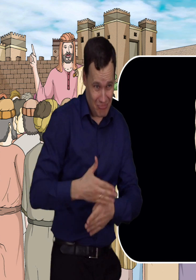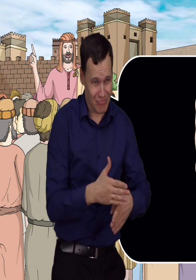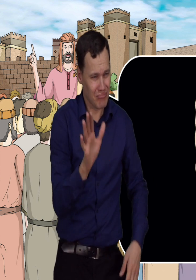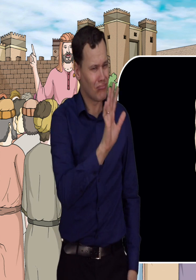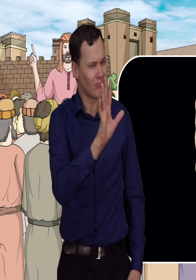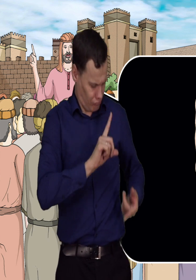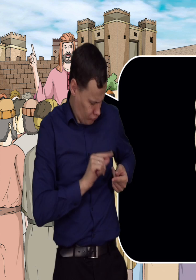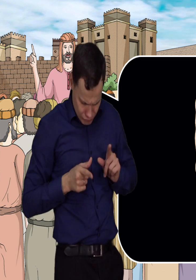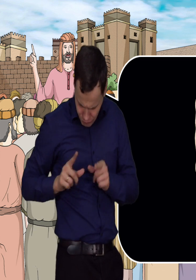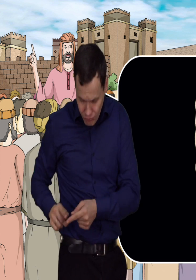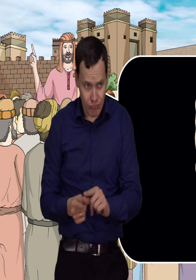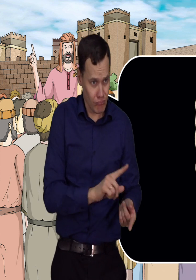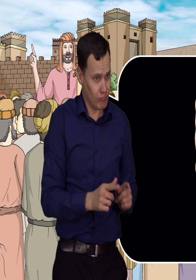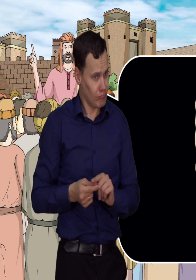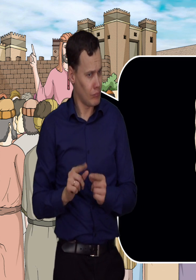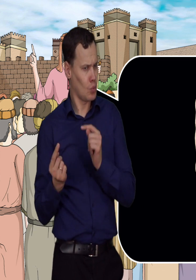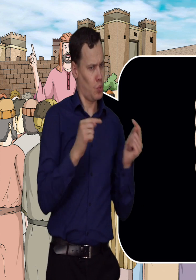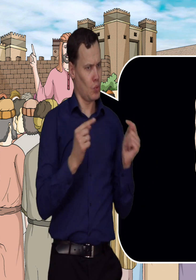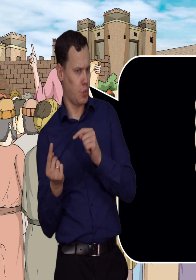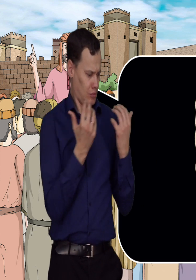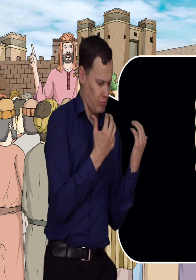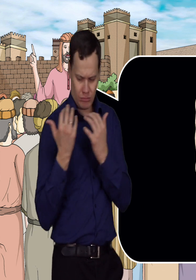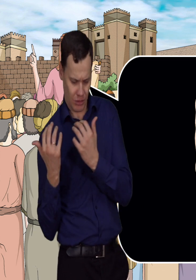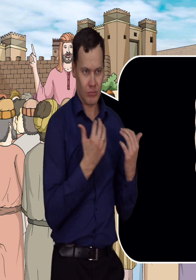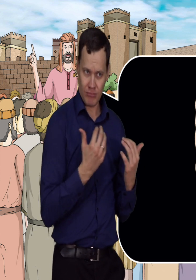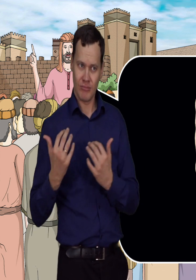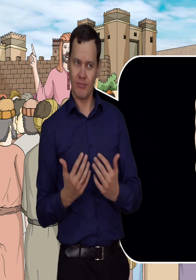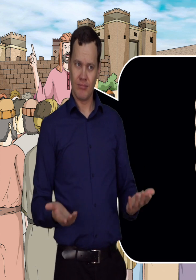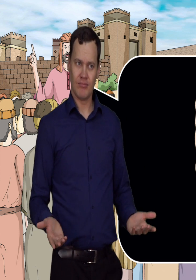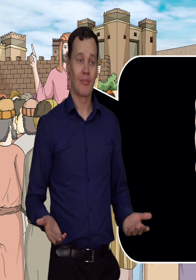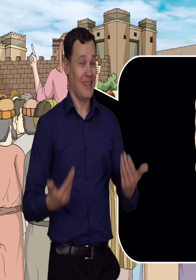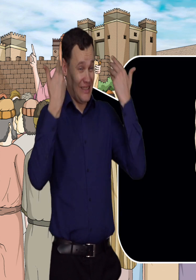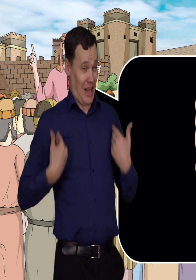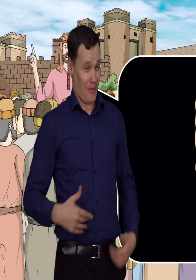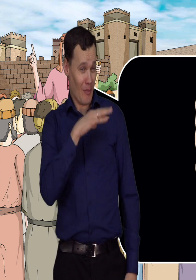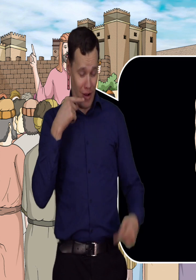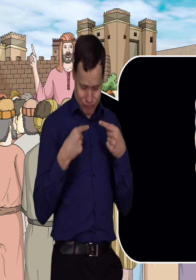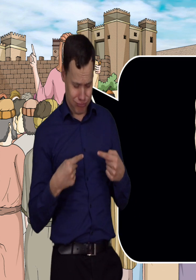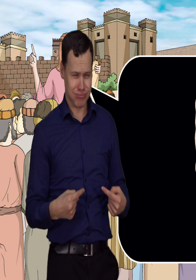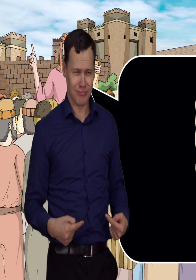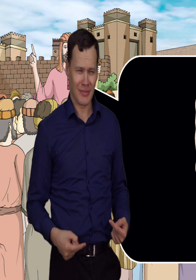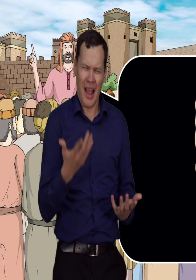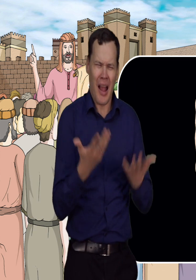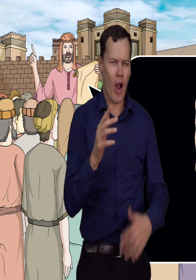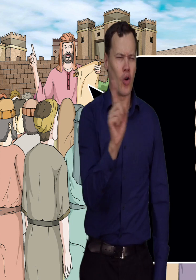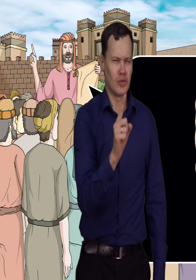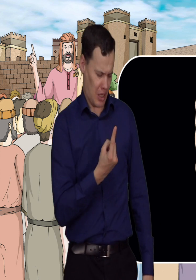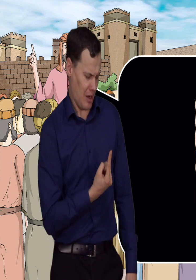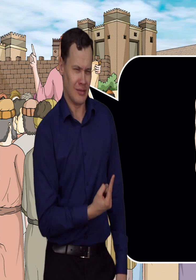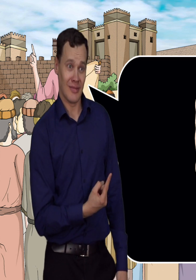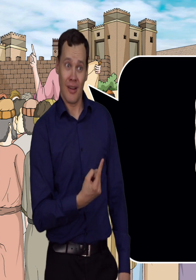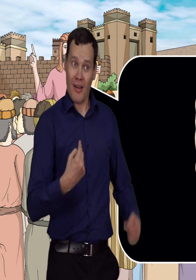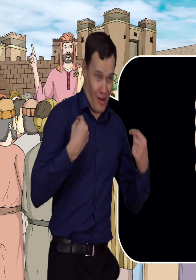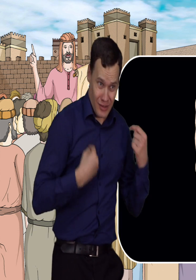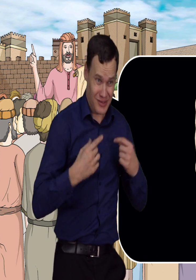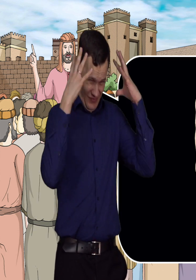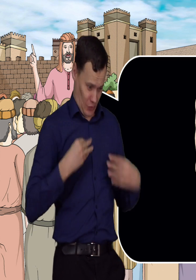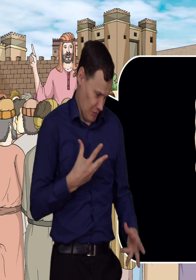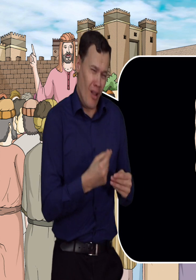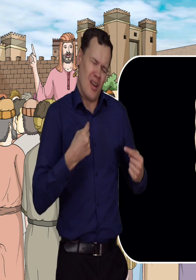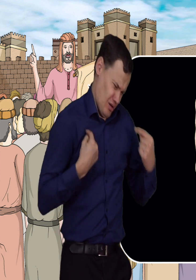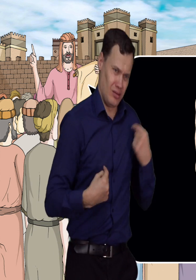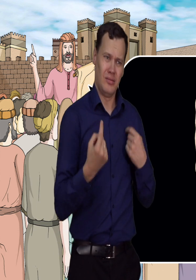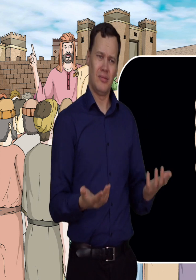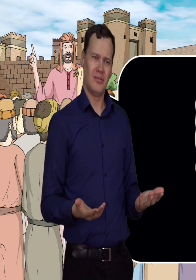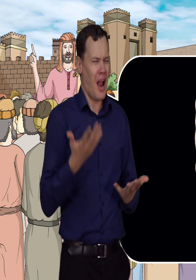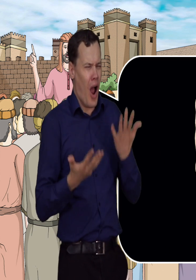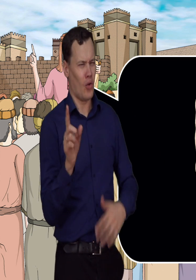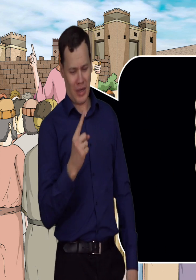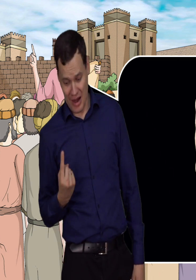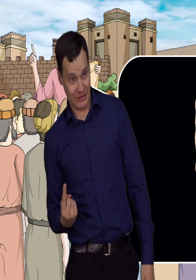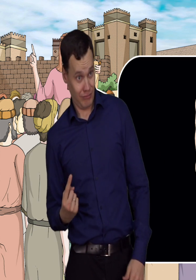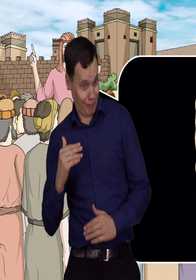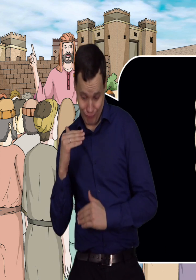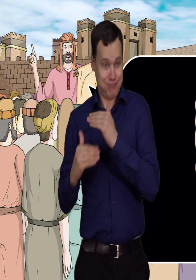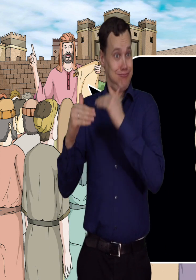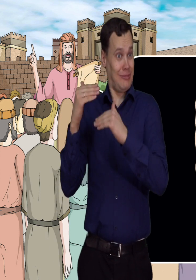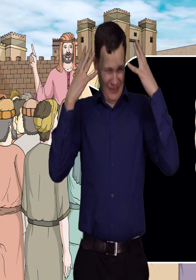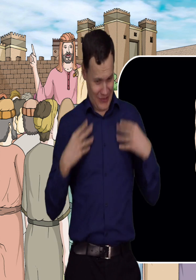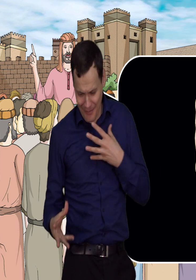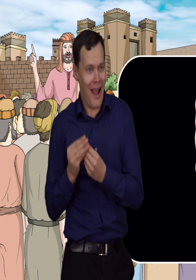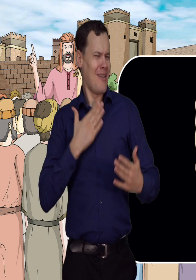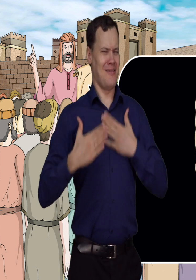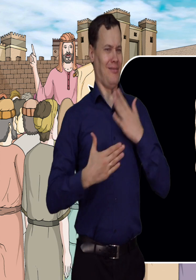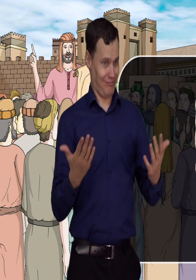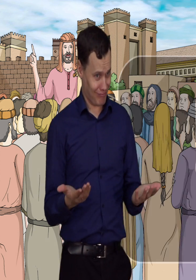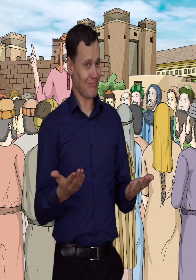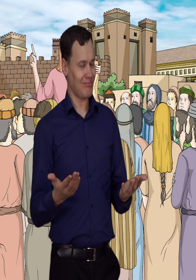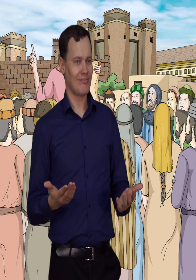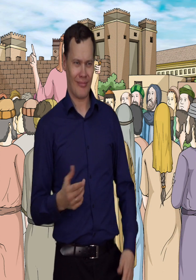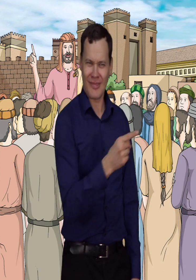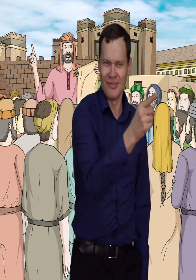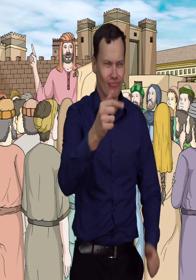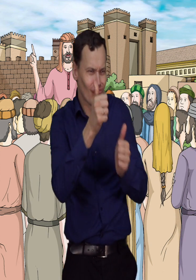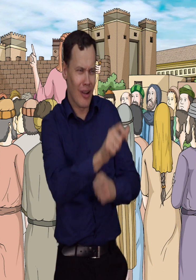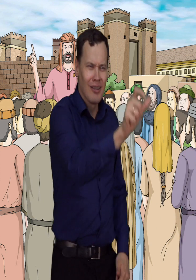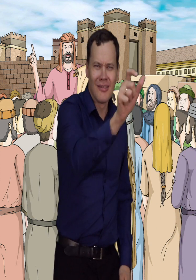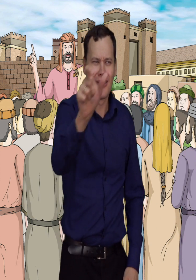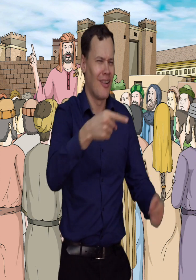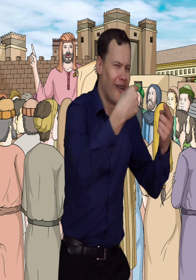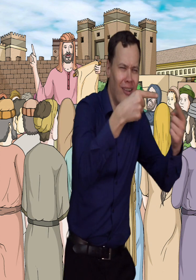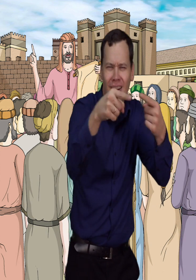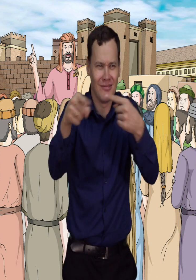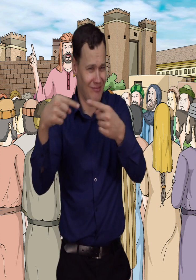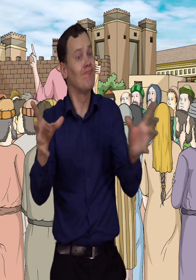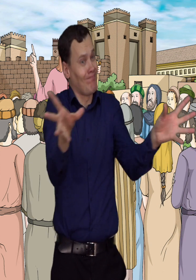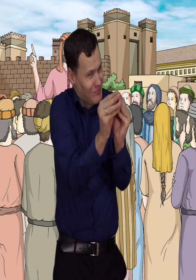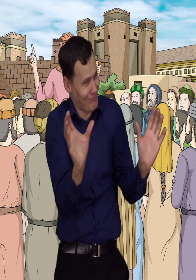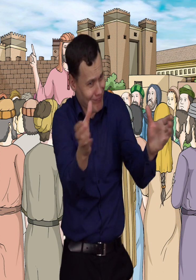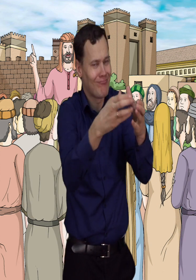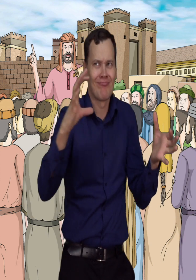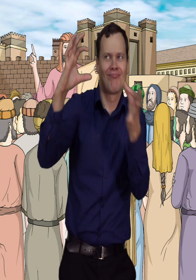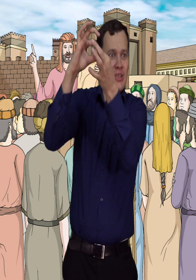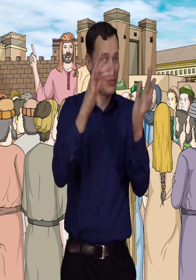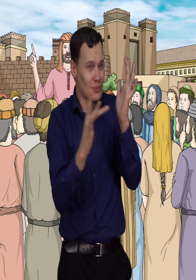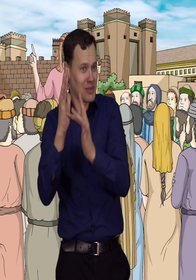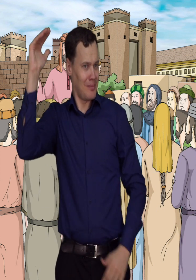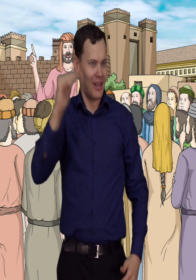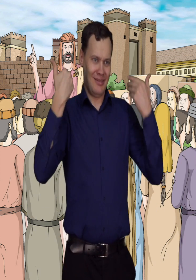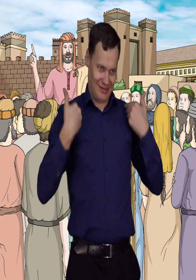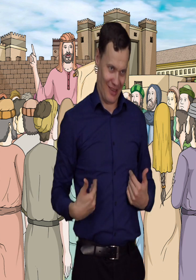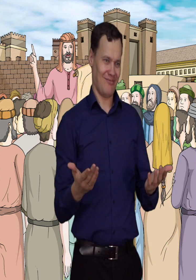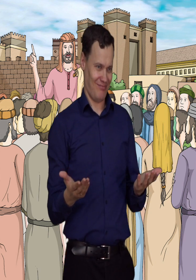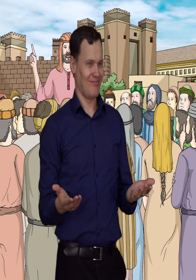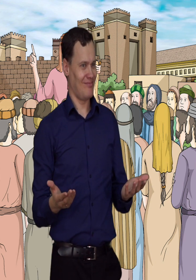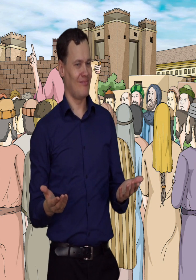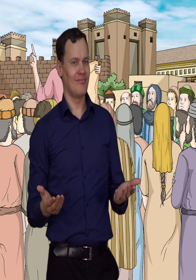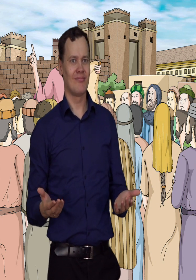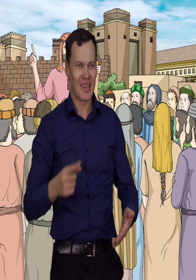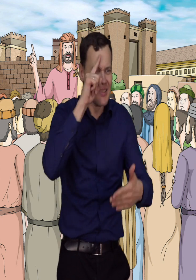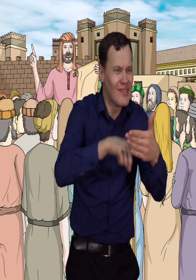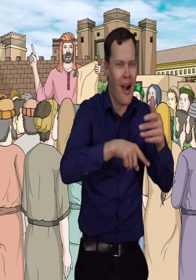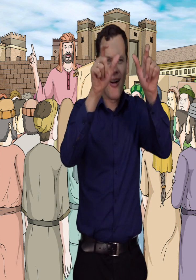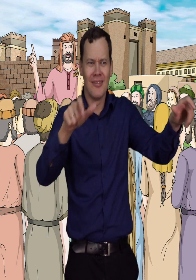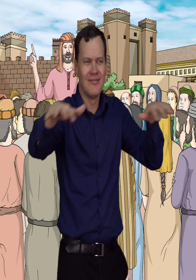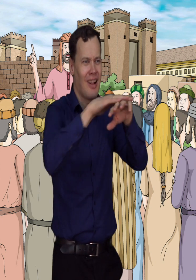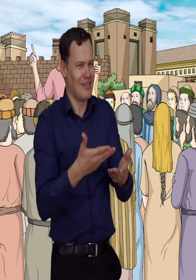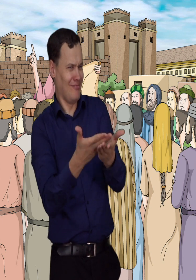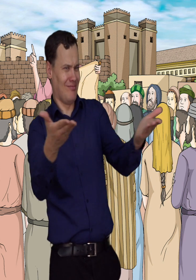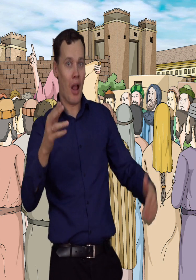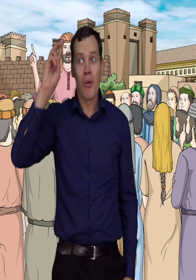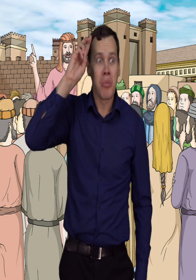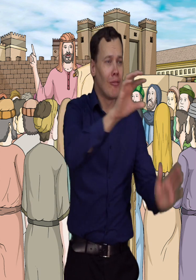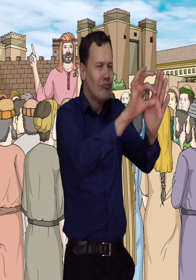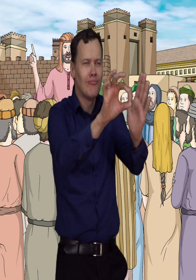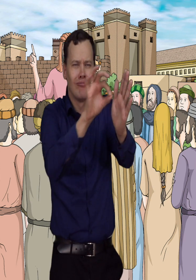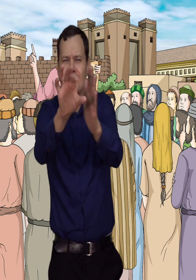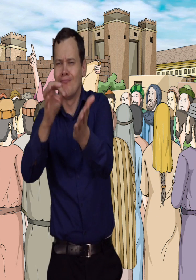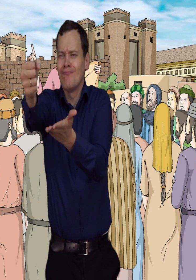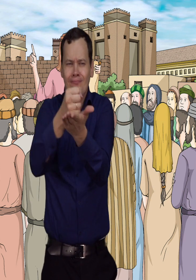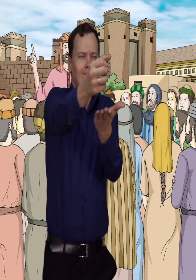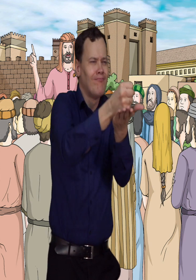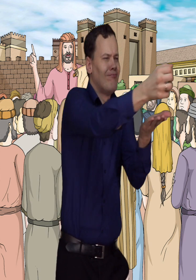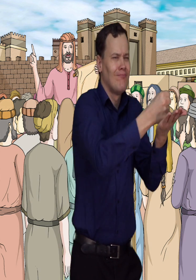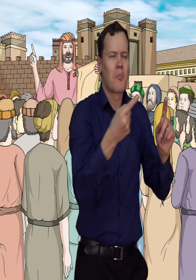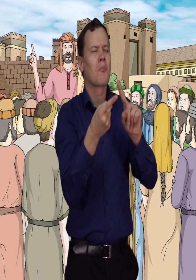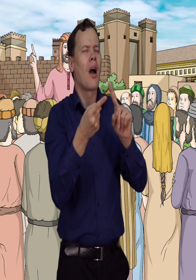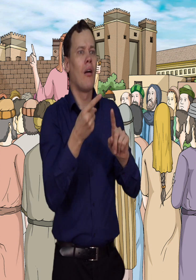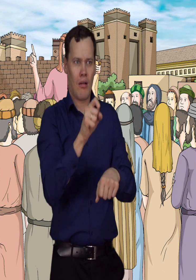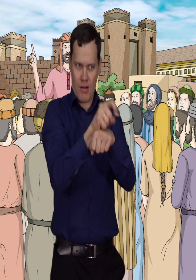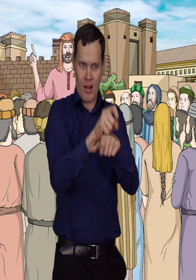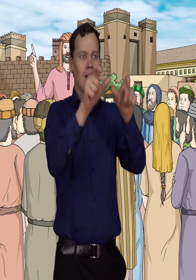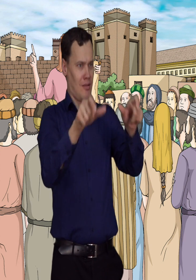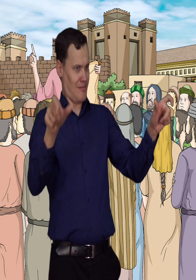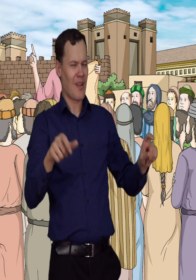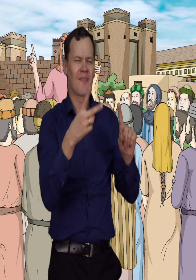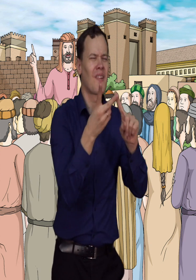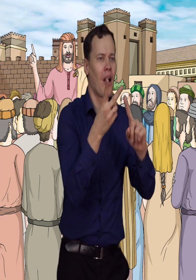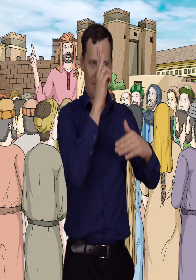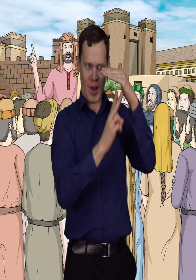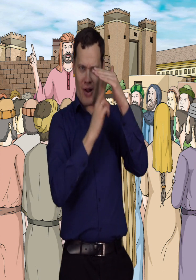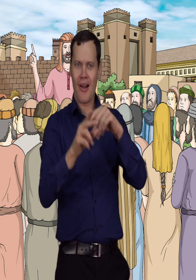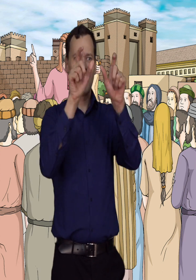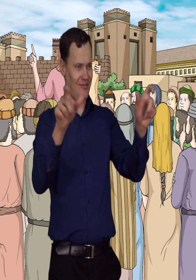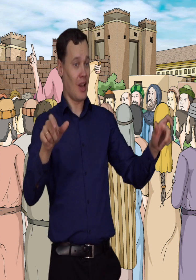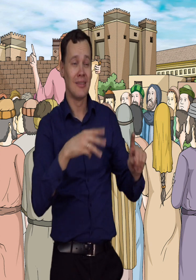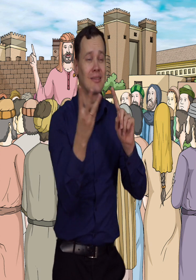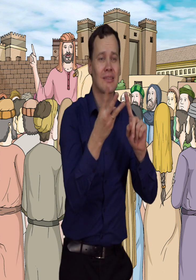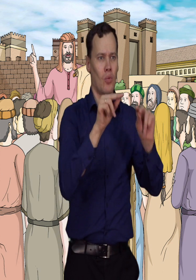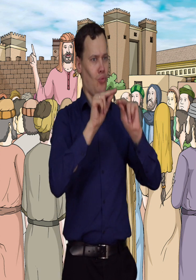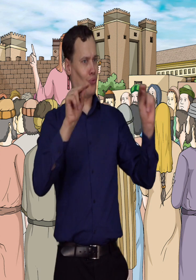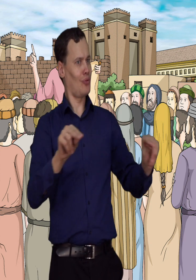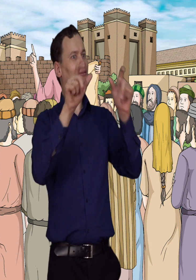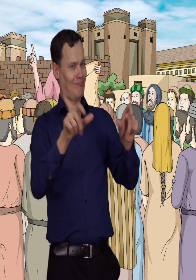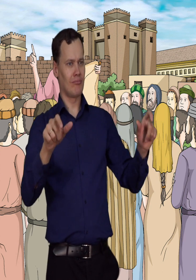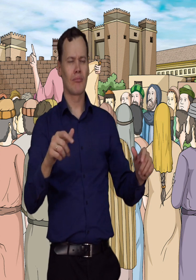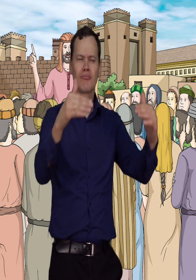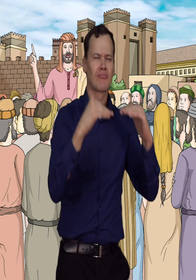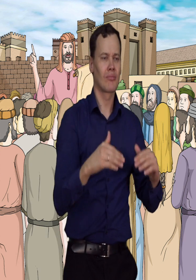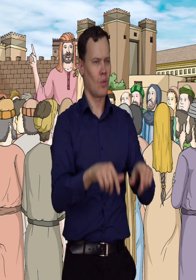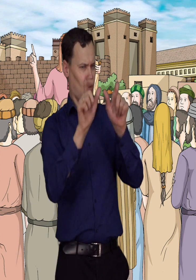If one part suffers, every part suffers with it; if one part is honored, every part rejoices with it. Now you are the body of Christ, and each of you is a member of it.